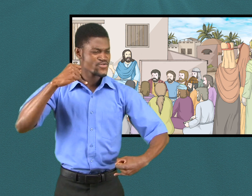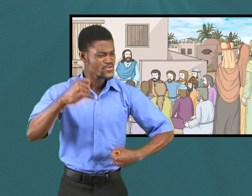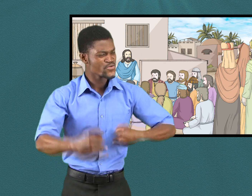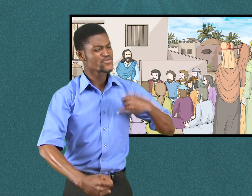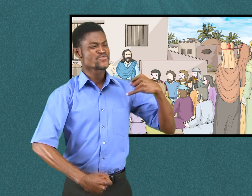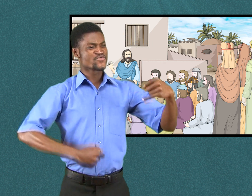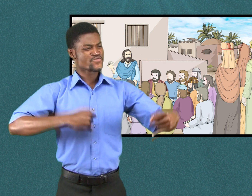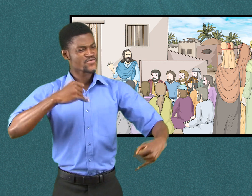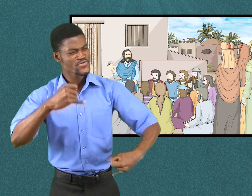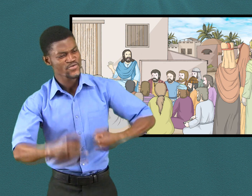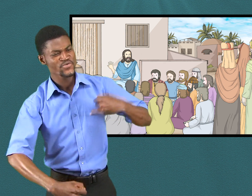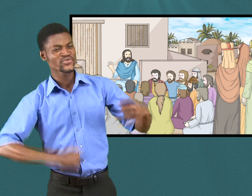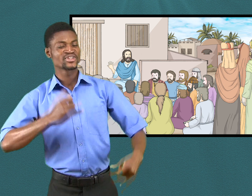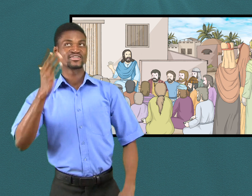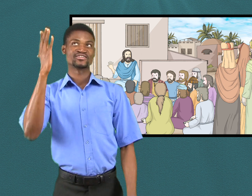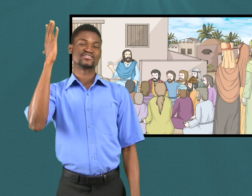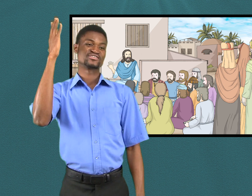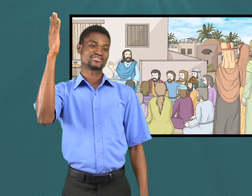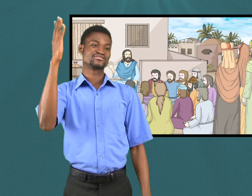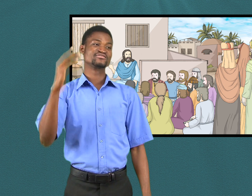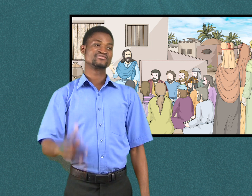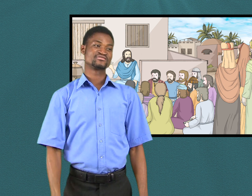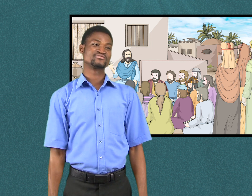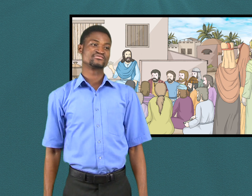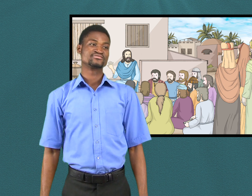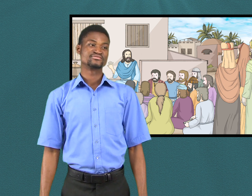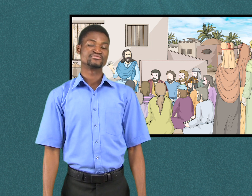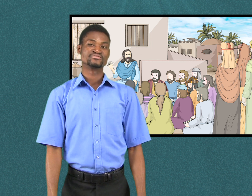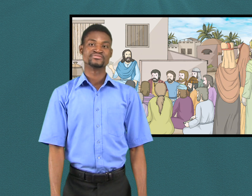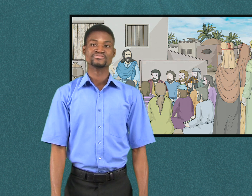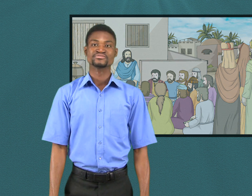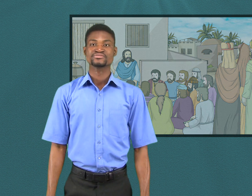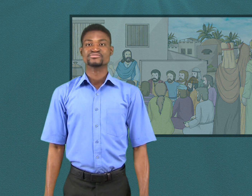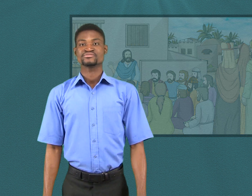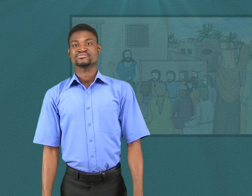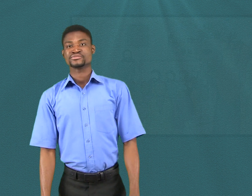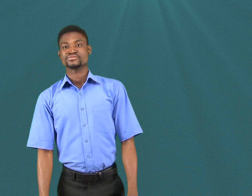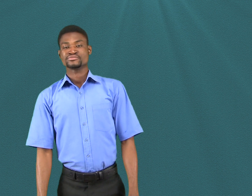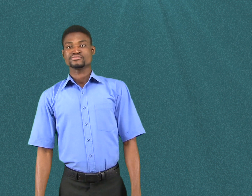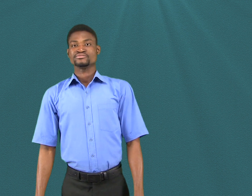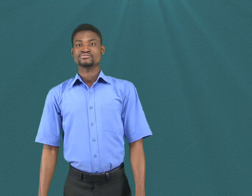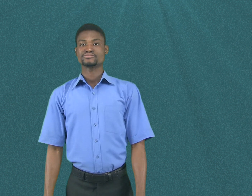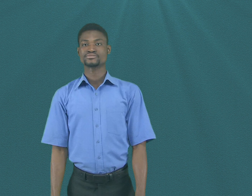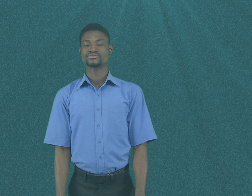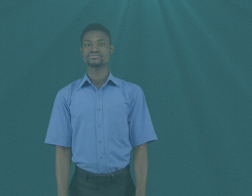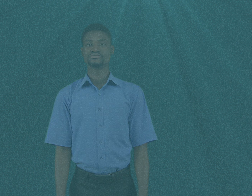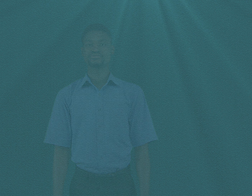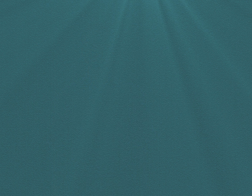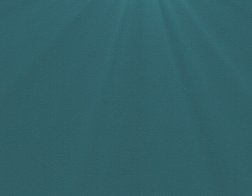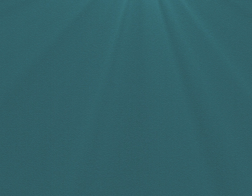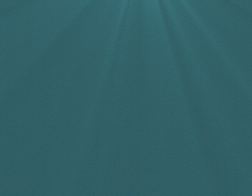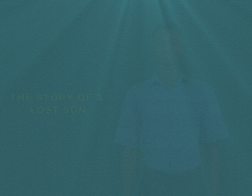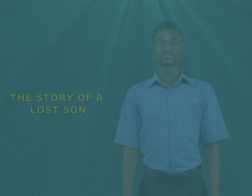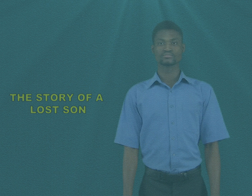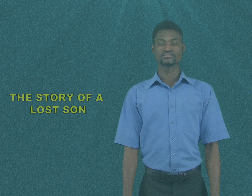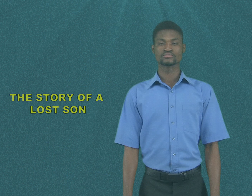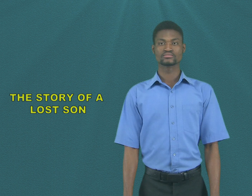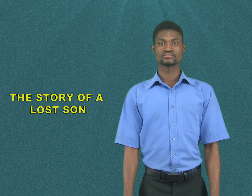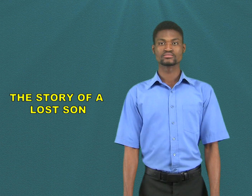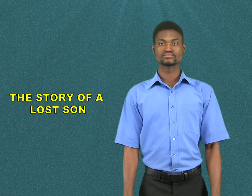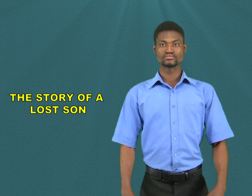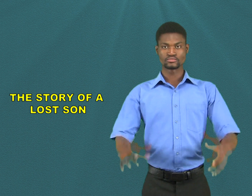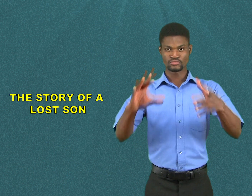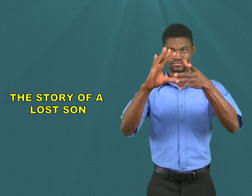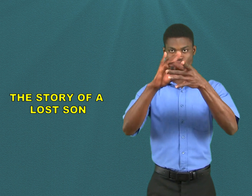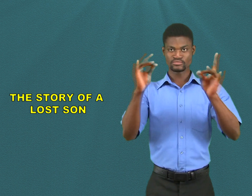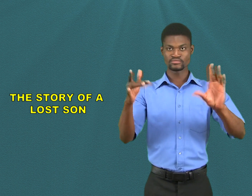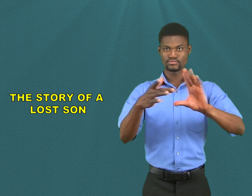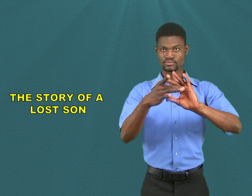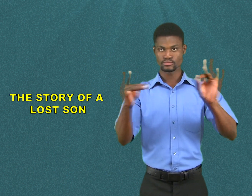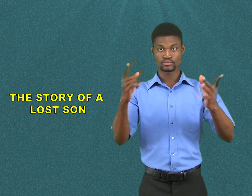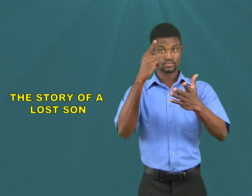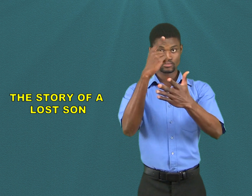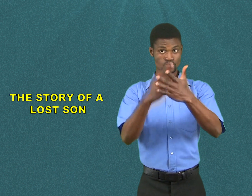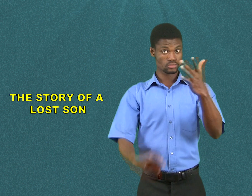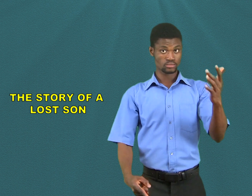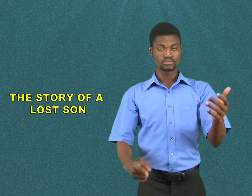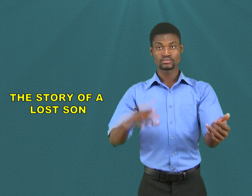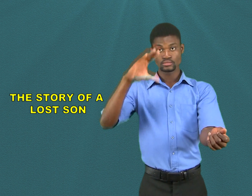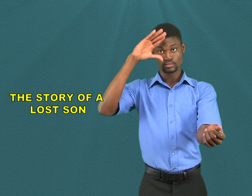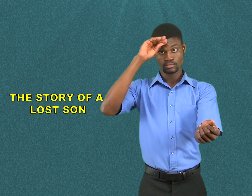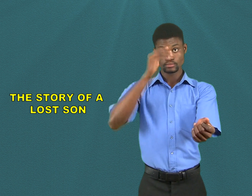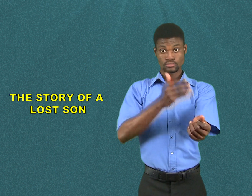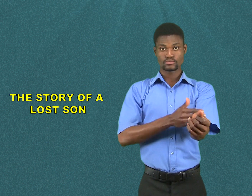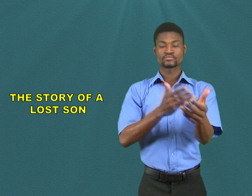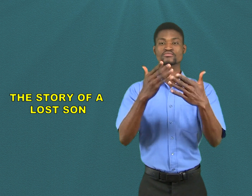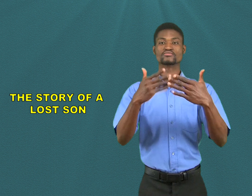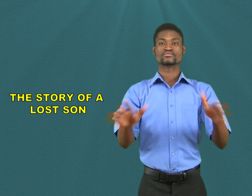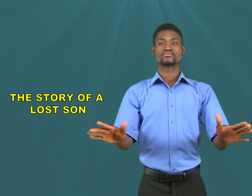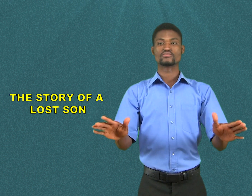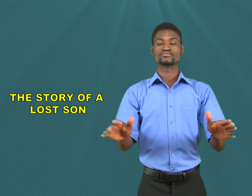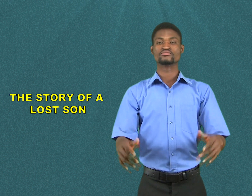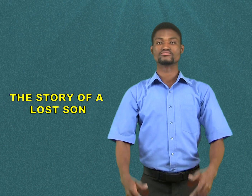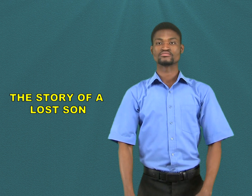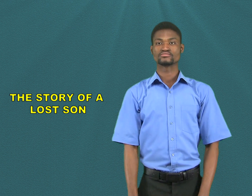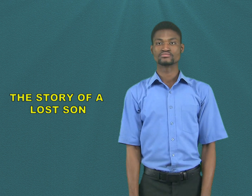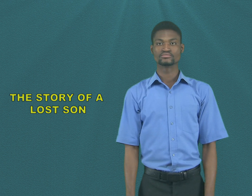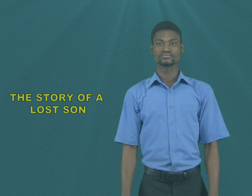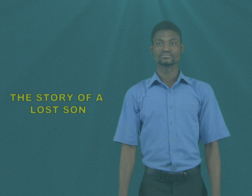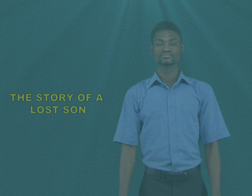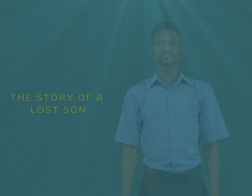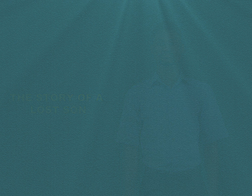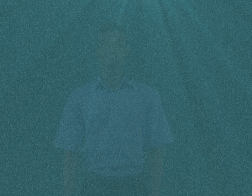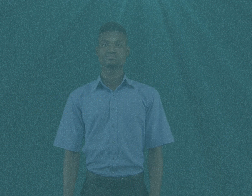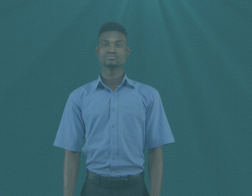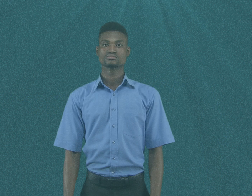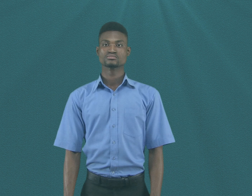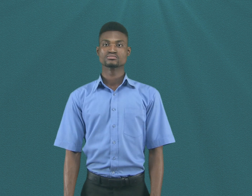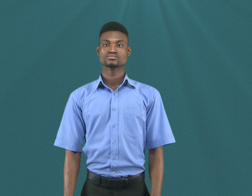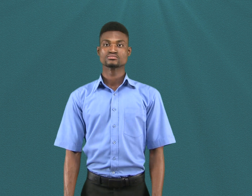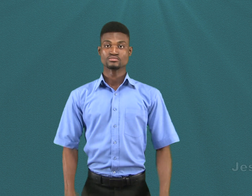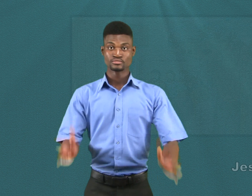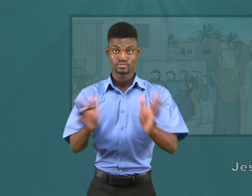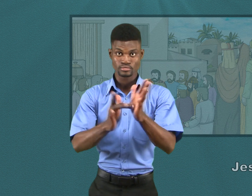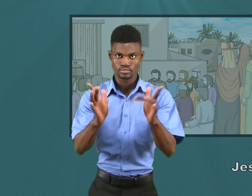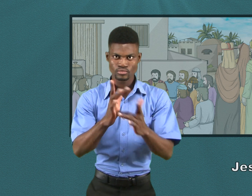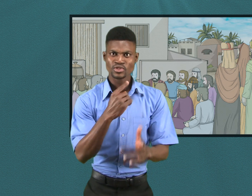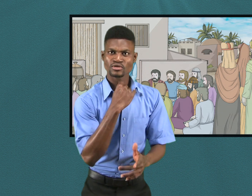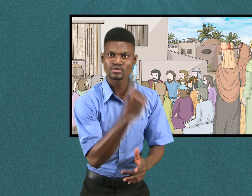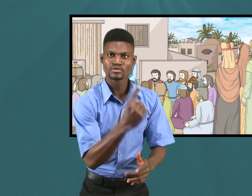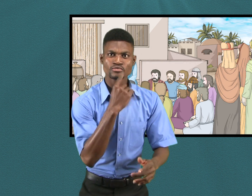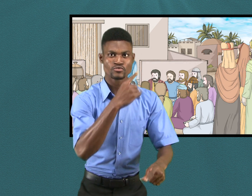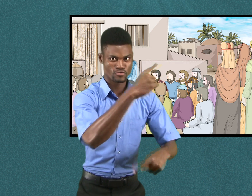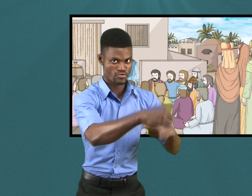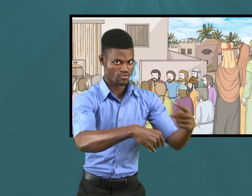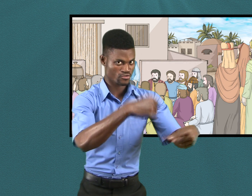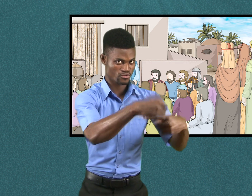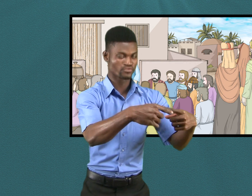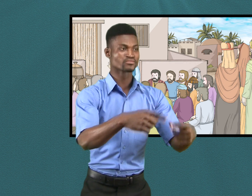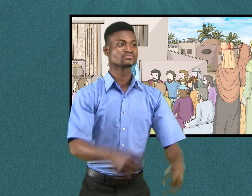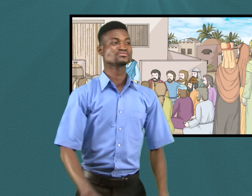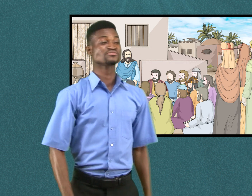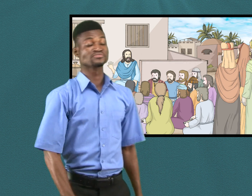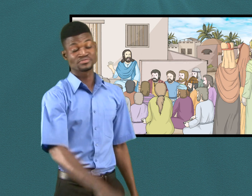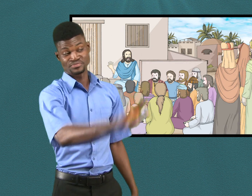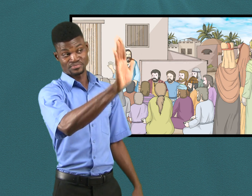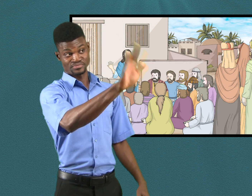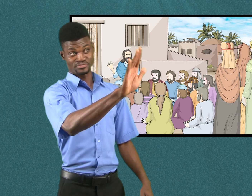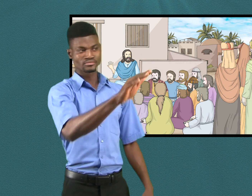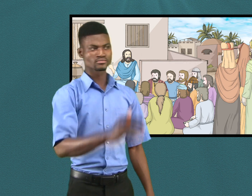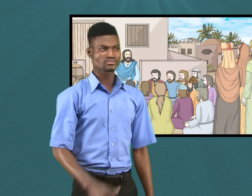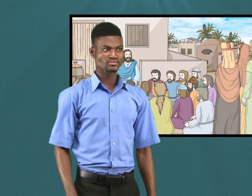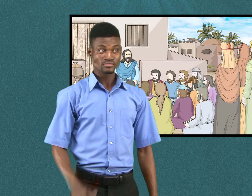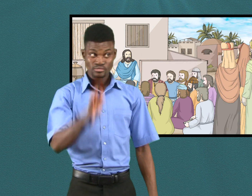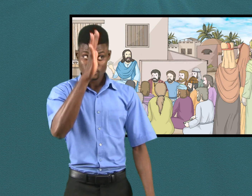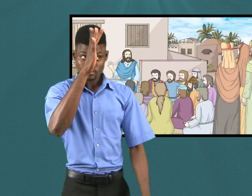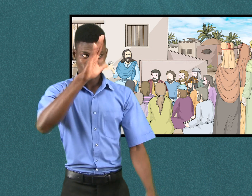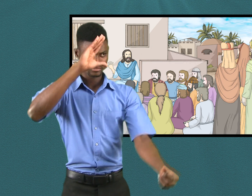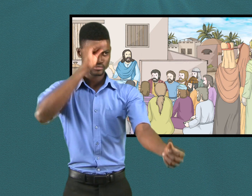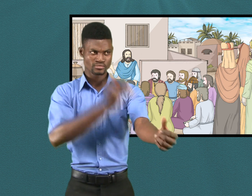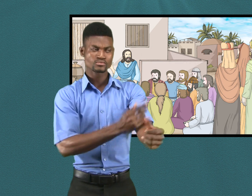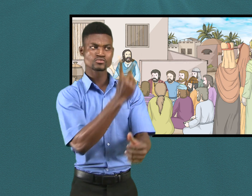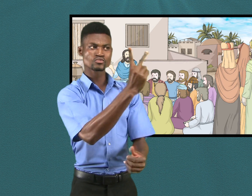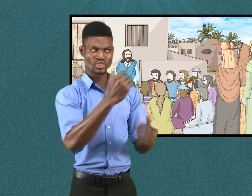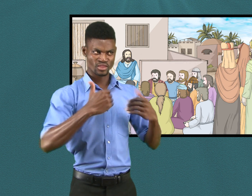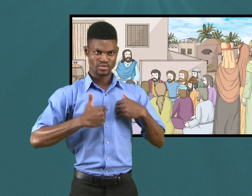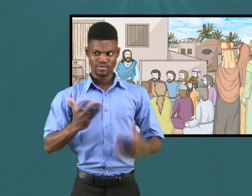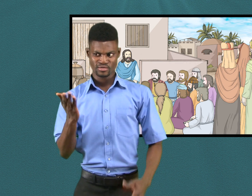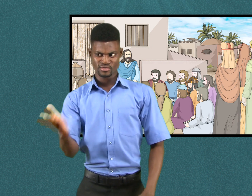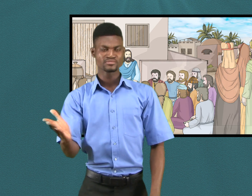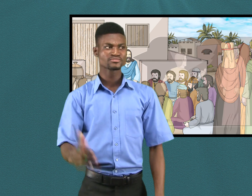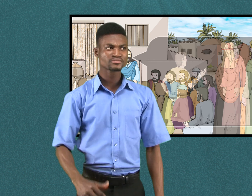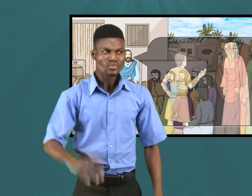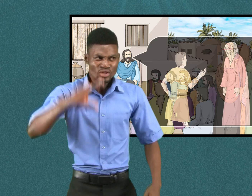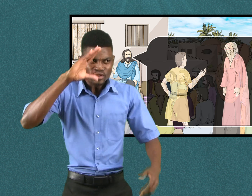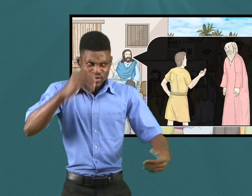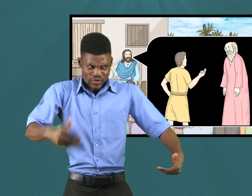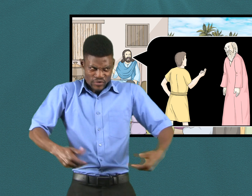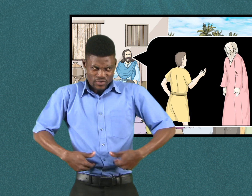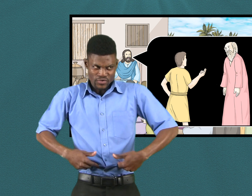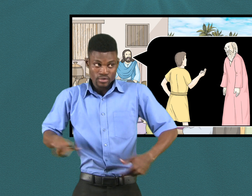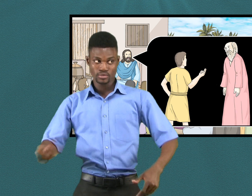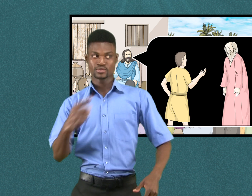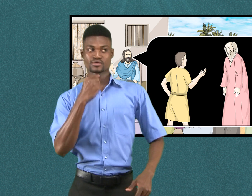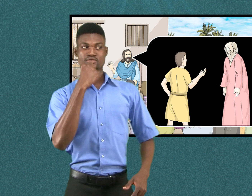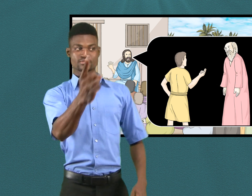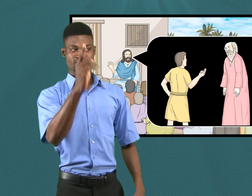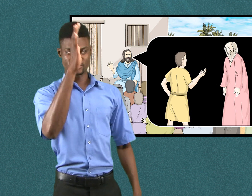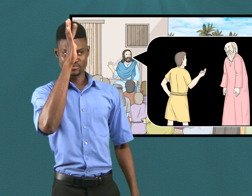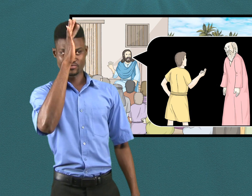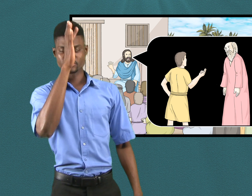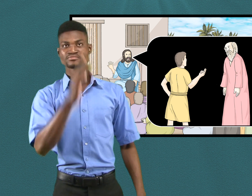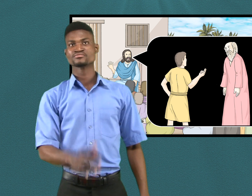Then Jesus said, “There was a man who had two sons.